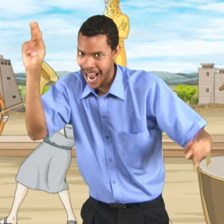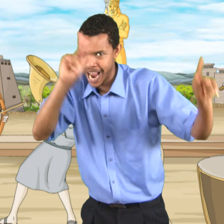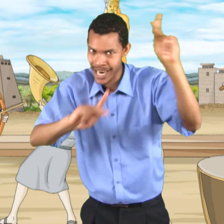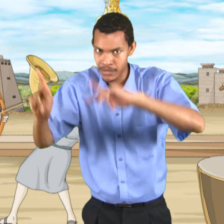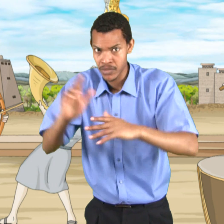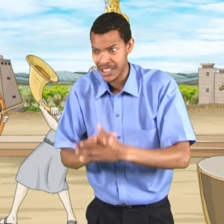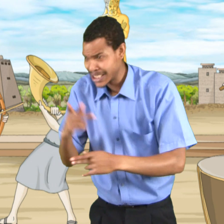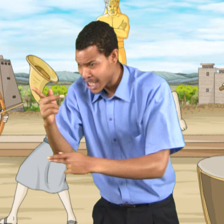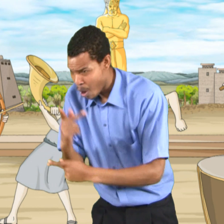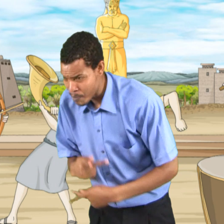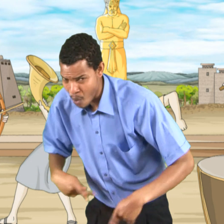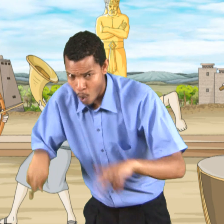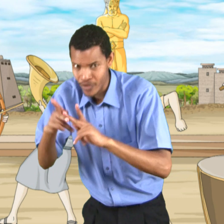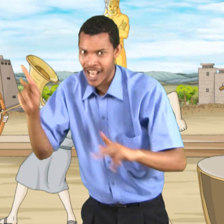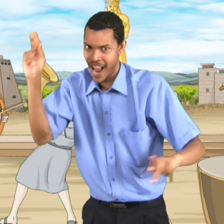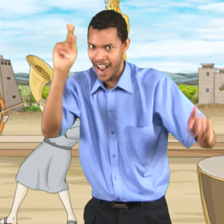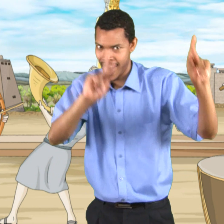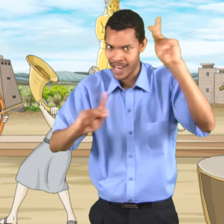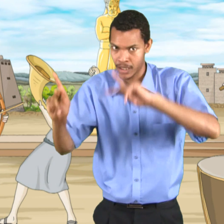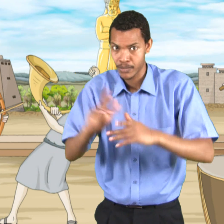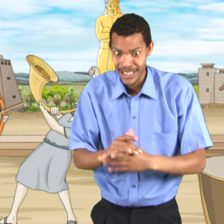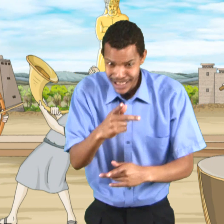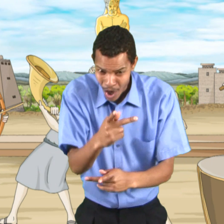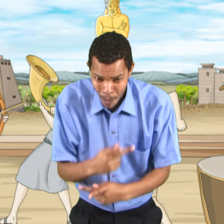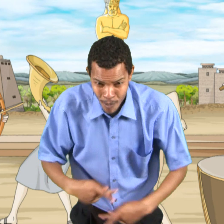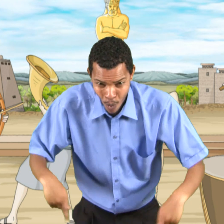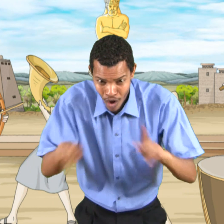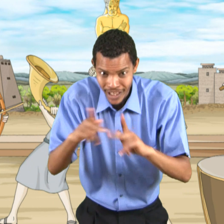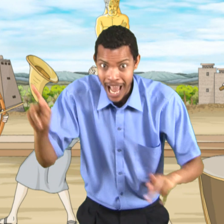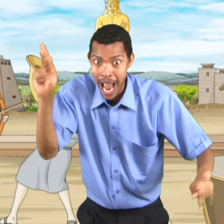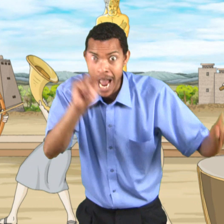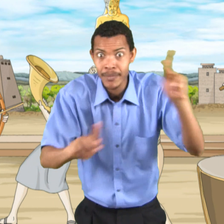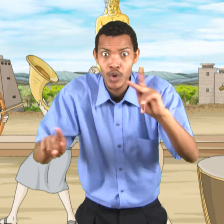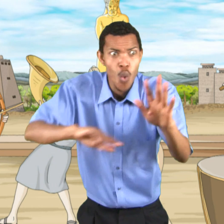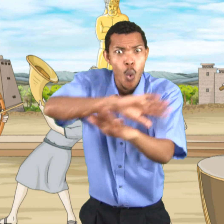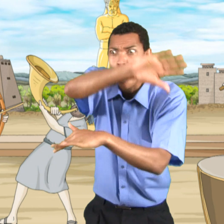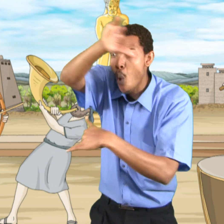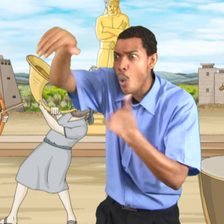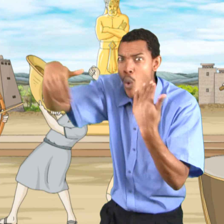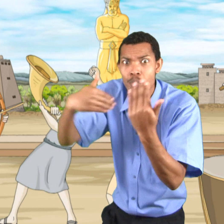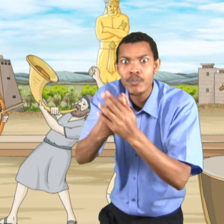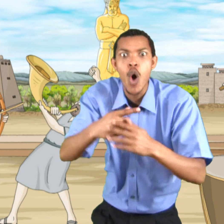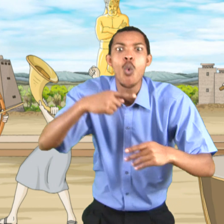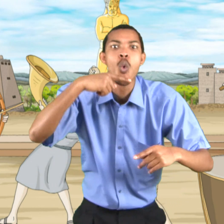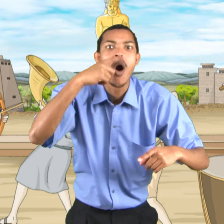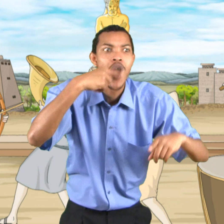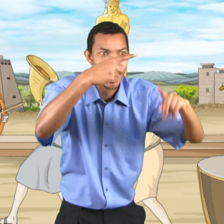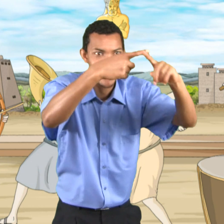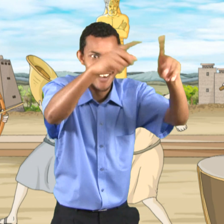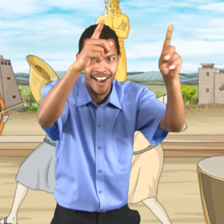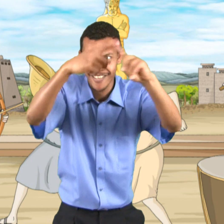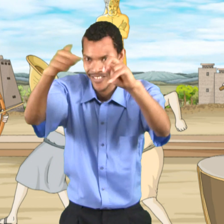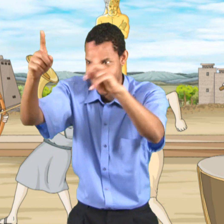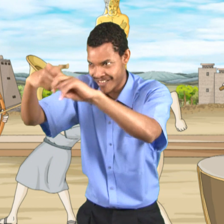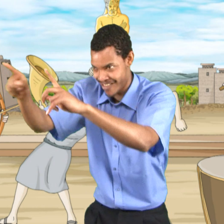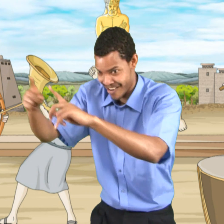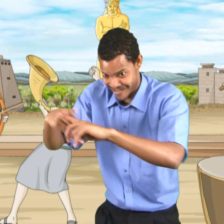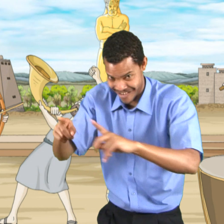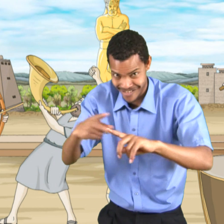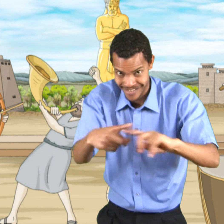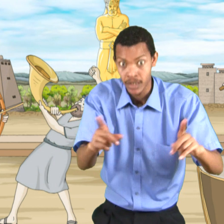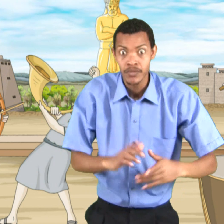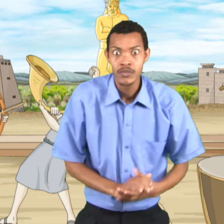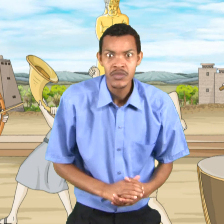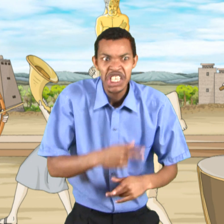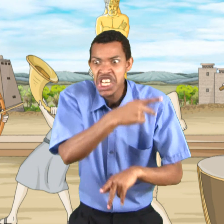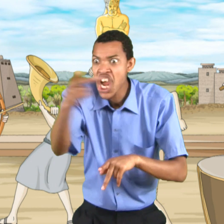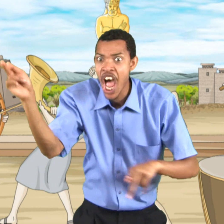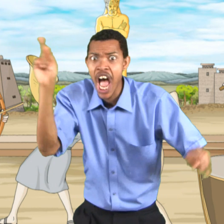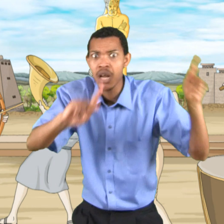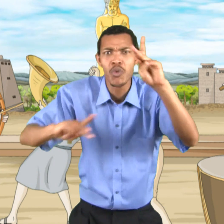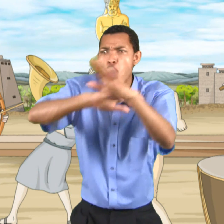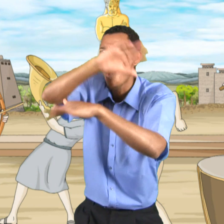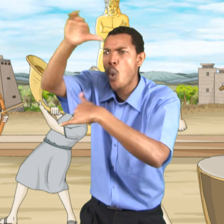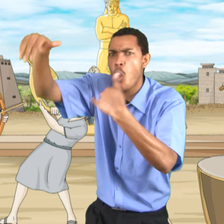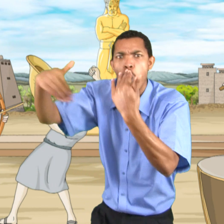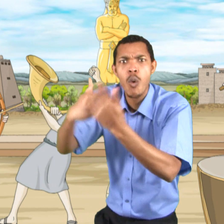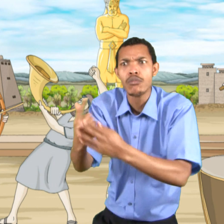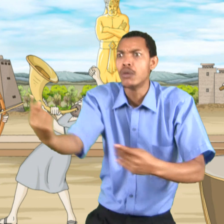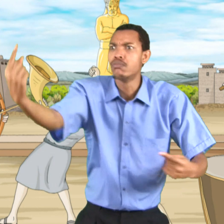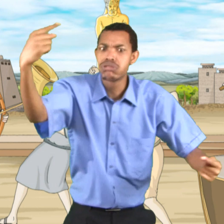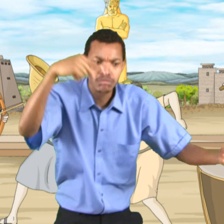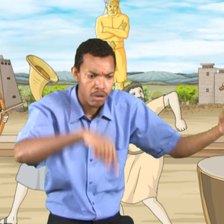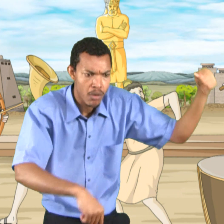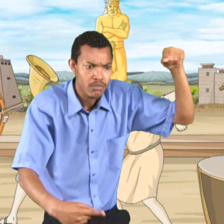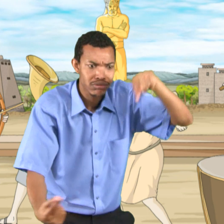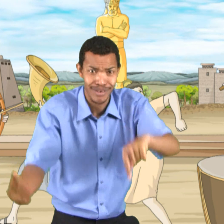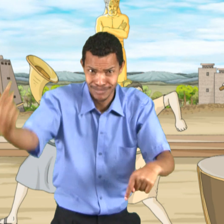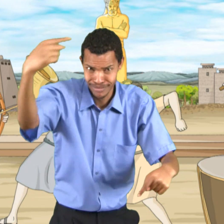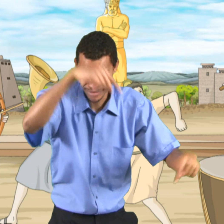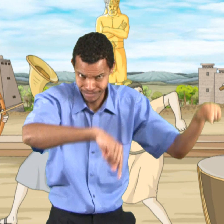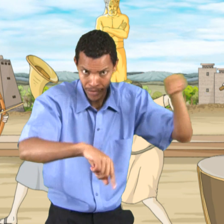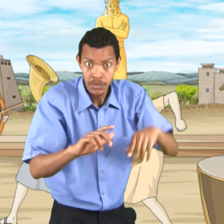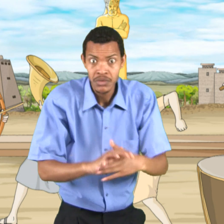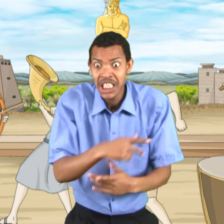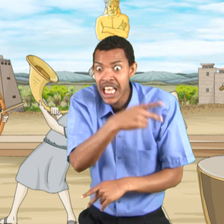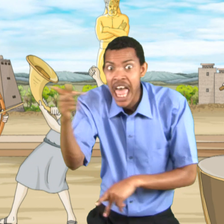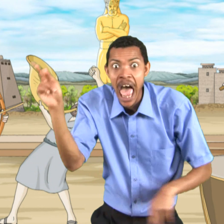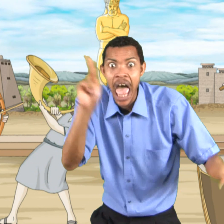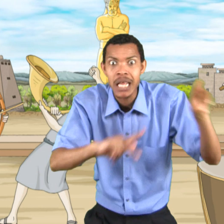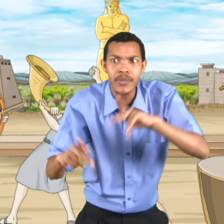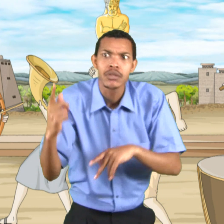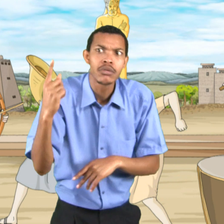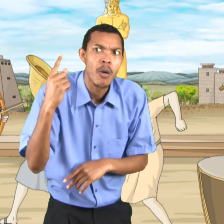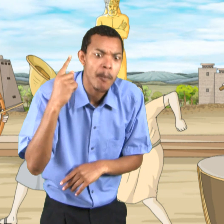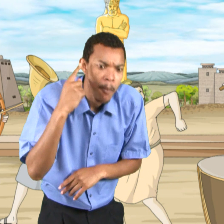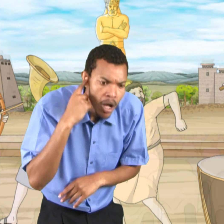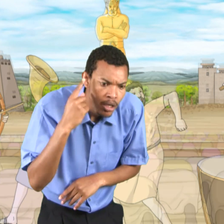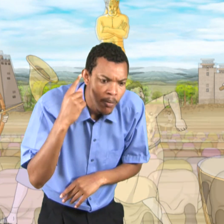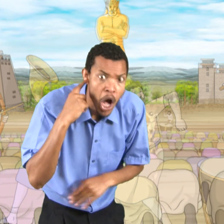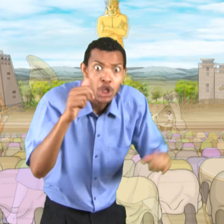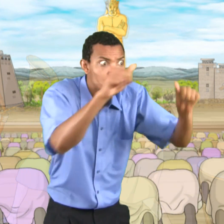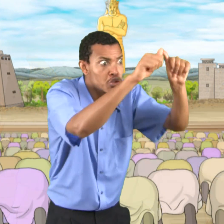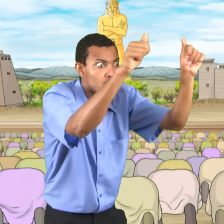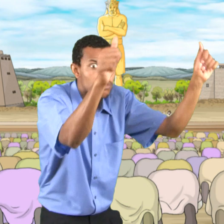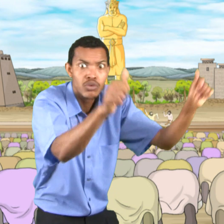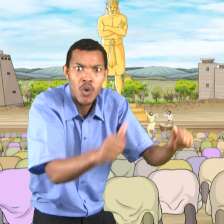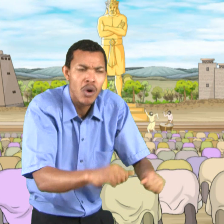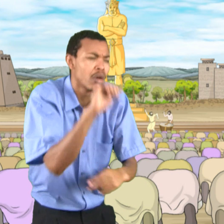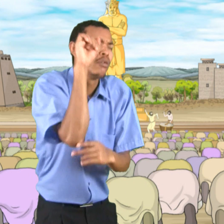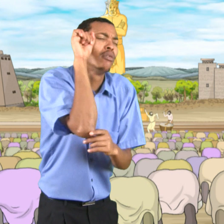And whoever does not fall down and worship will immediately be thrown into the blazing fiery furnace.”